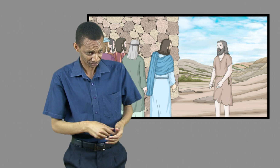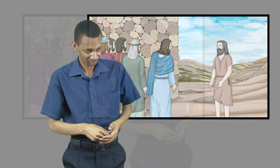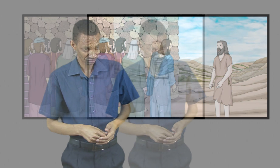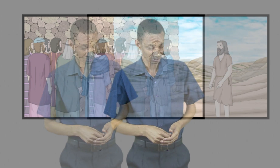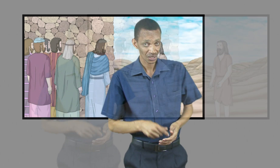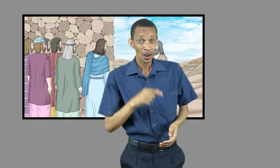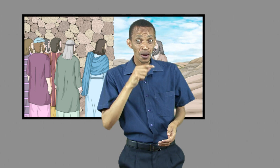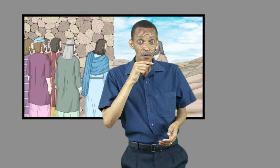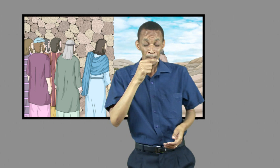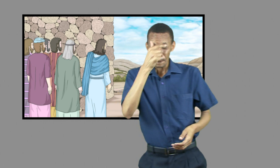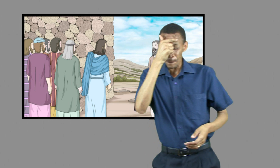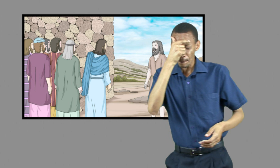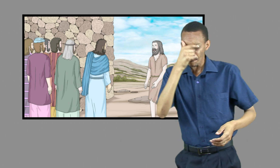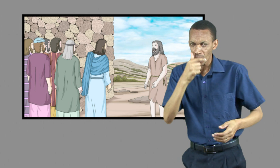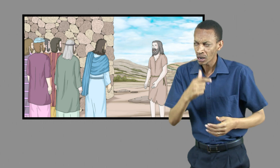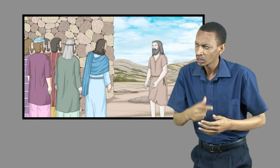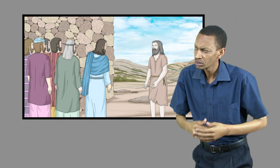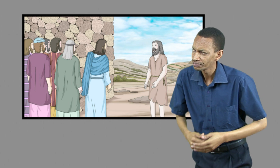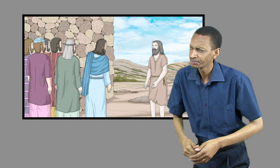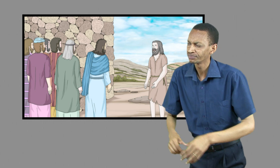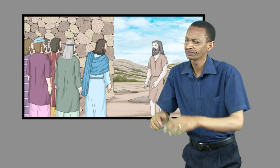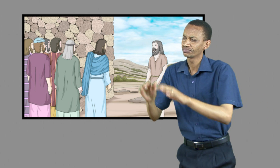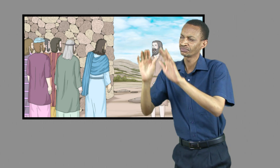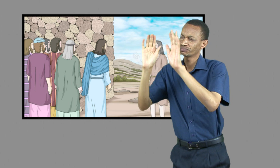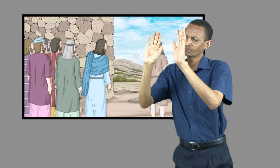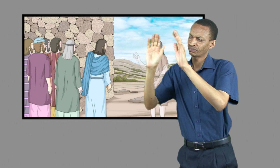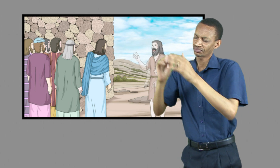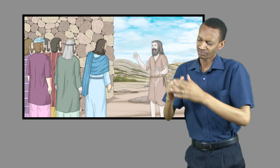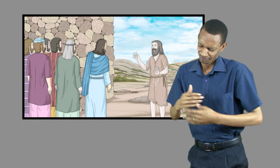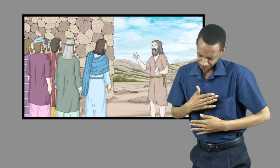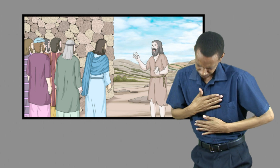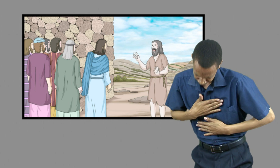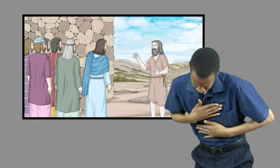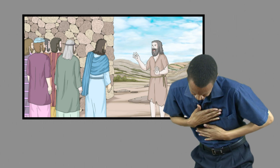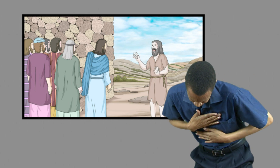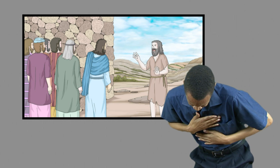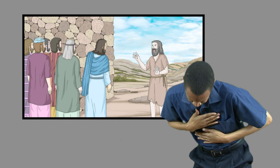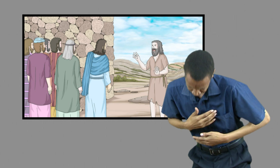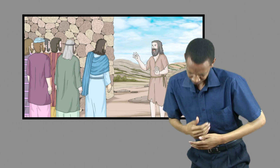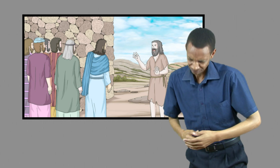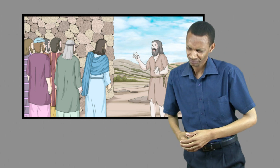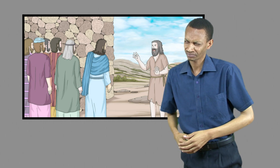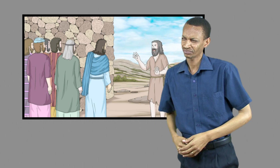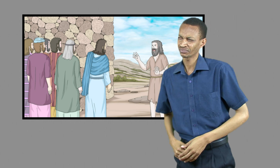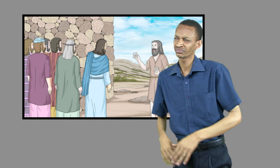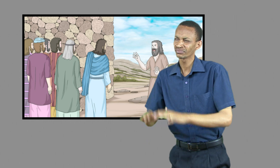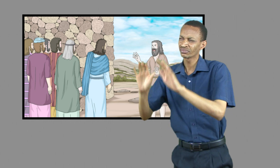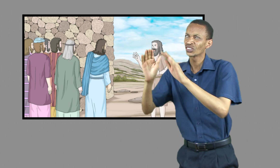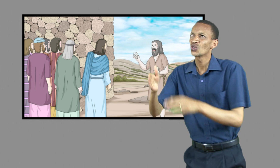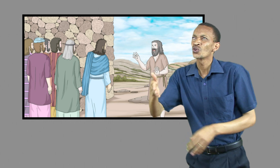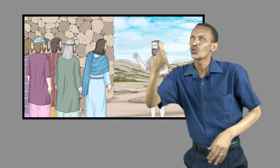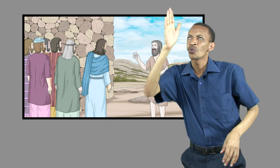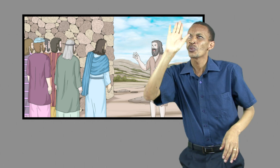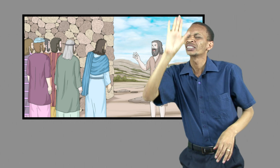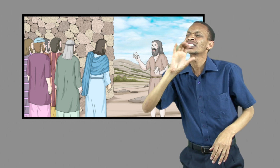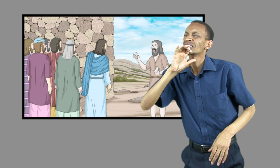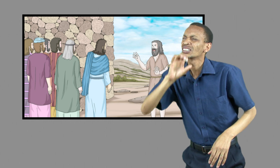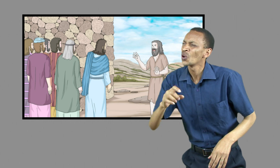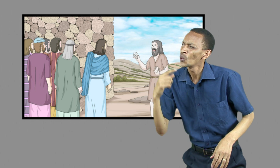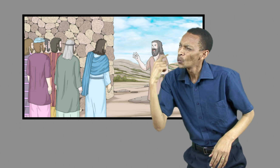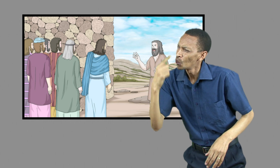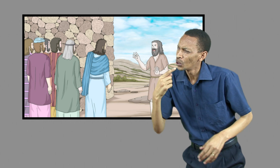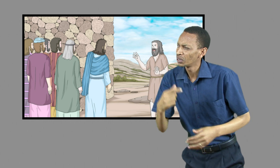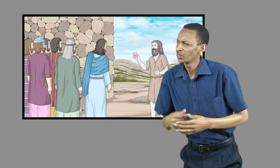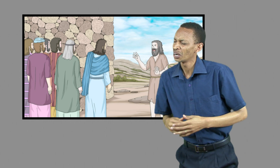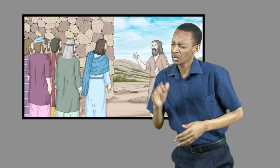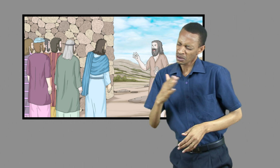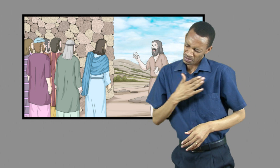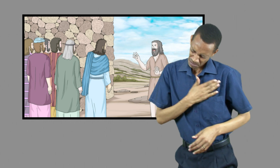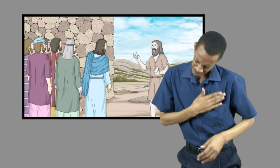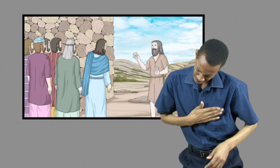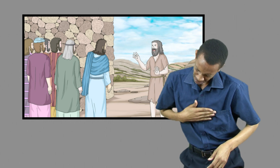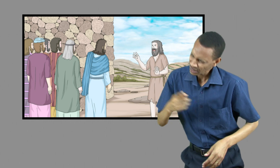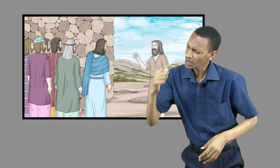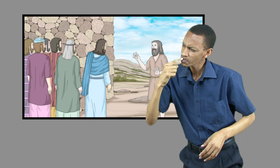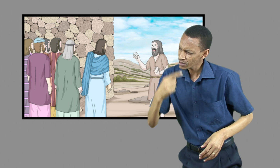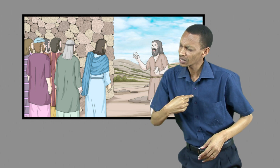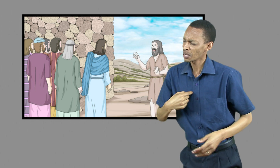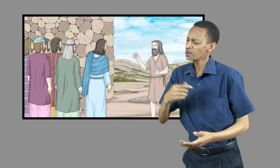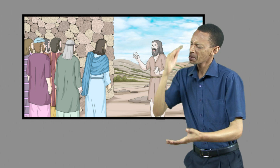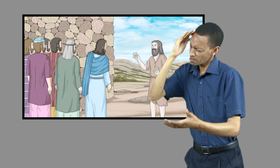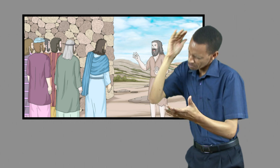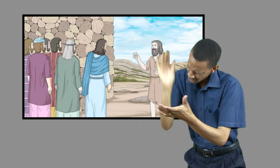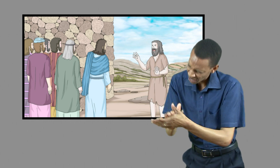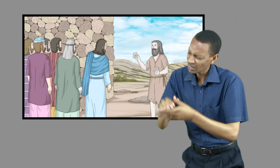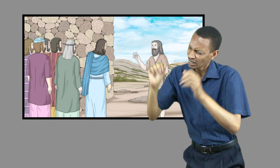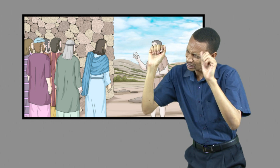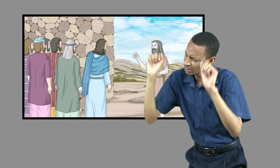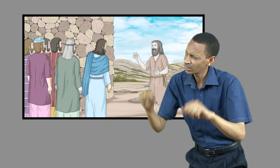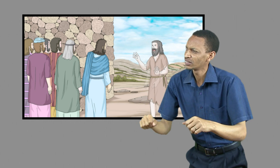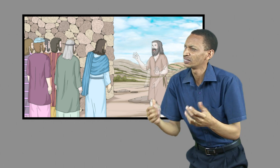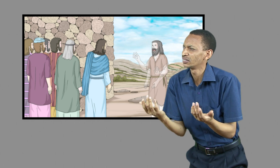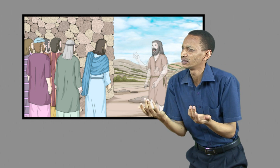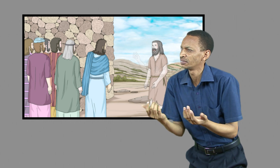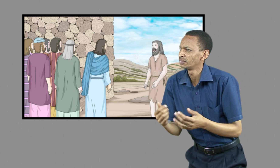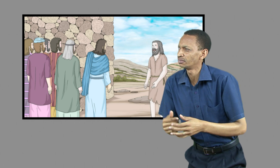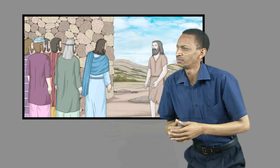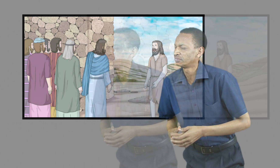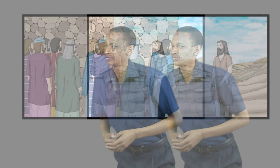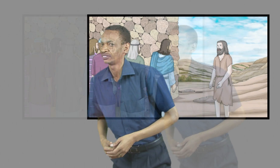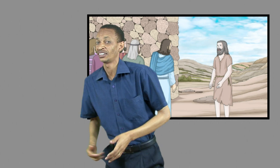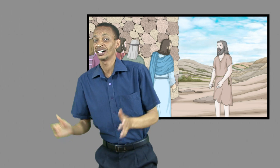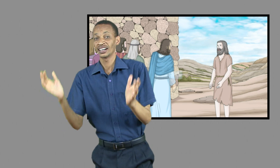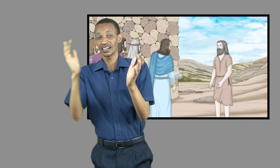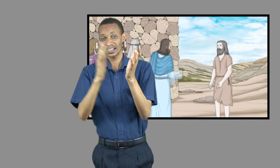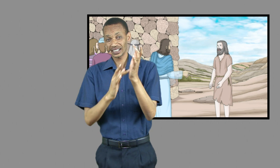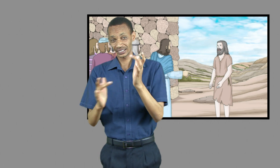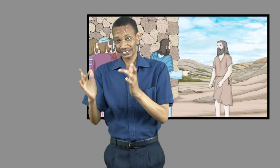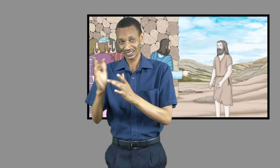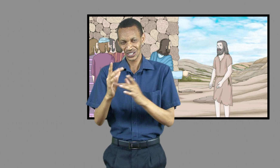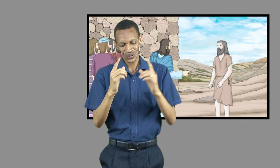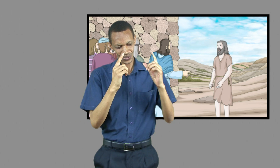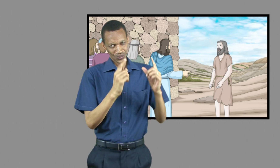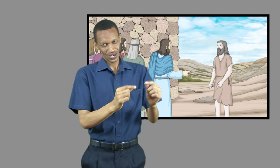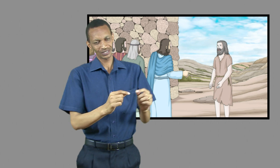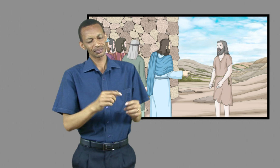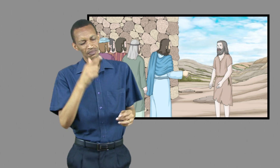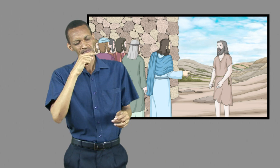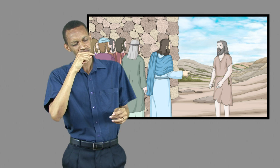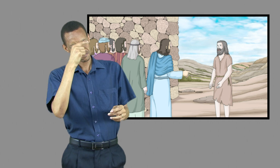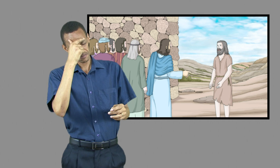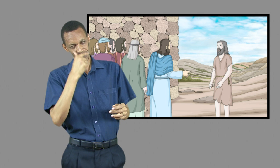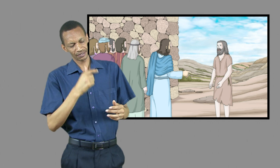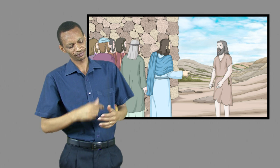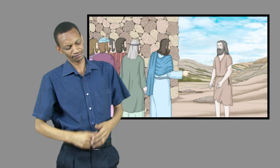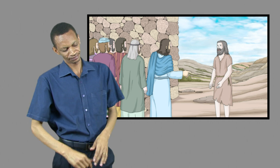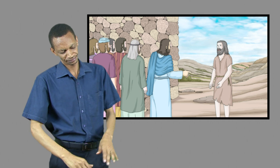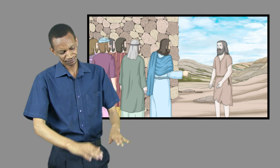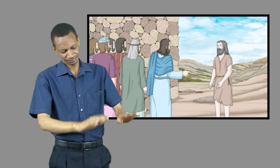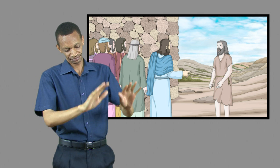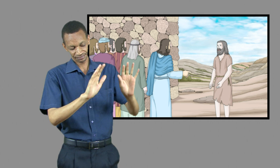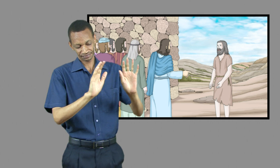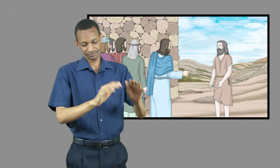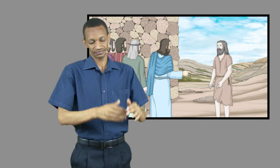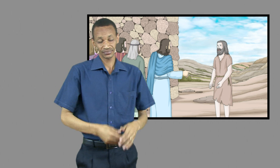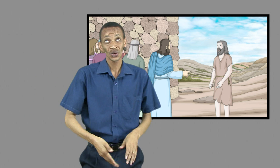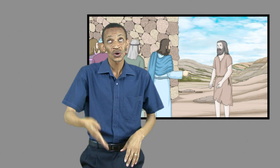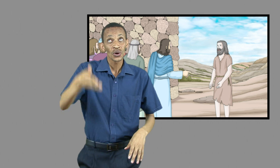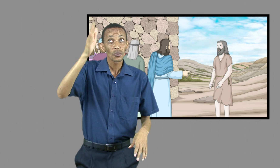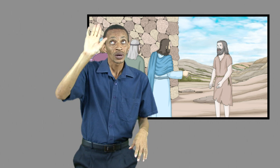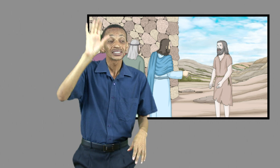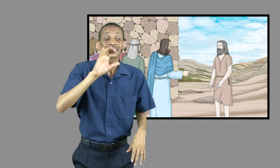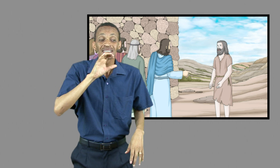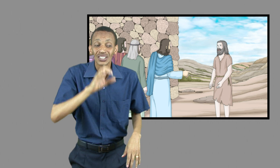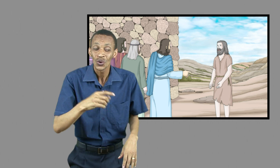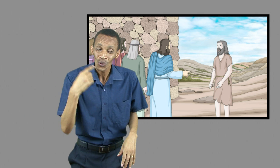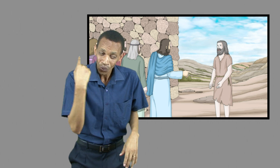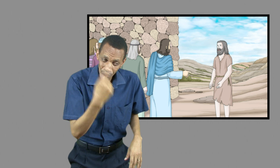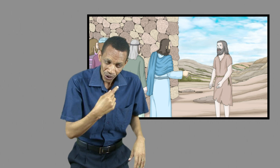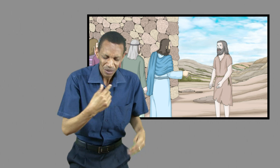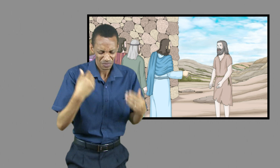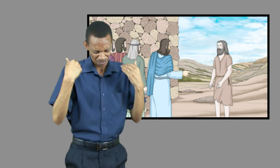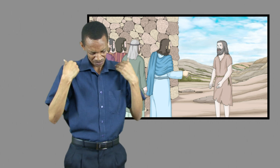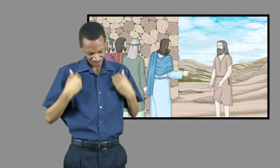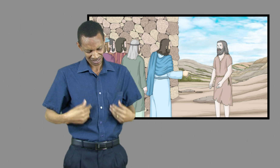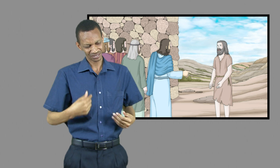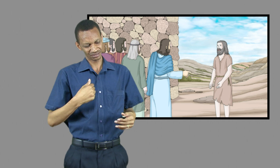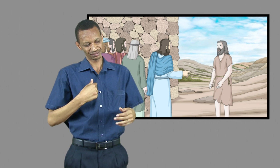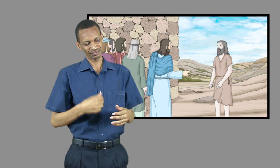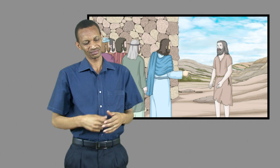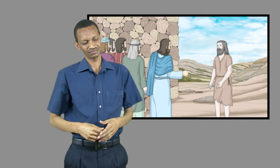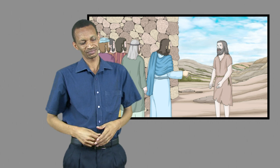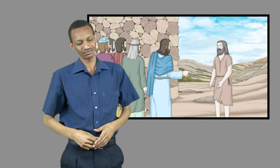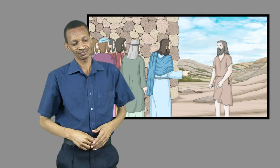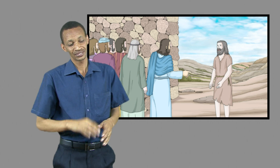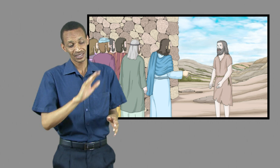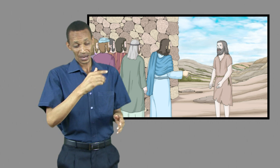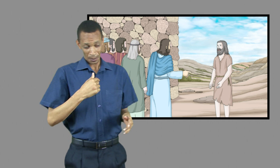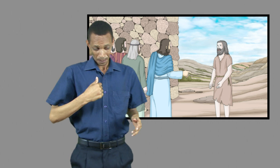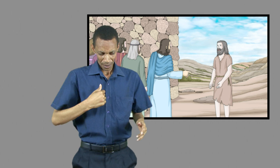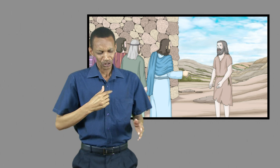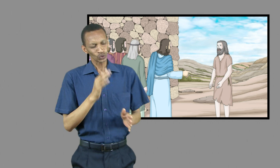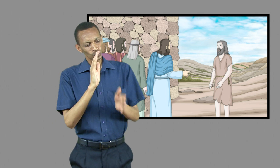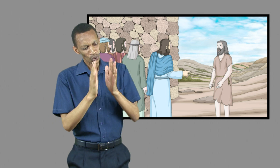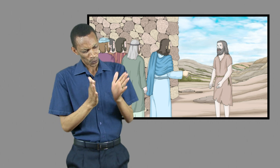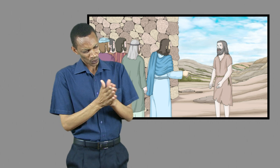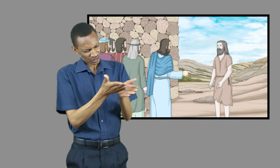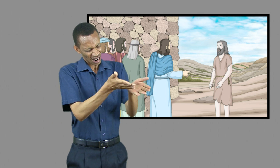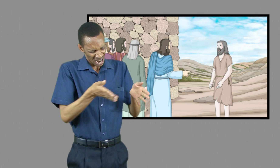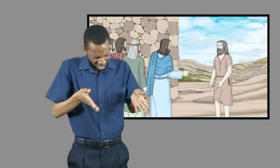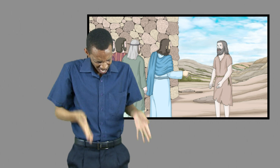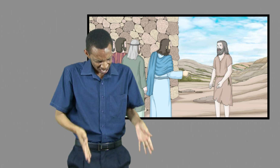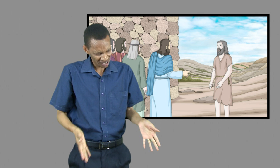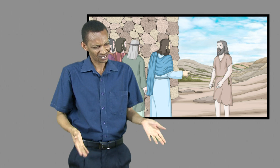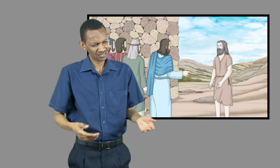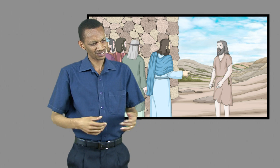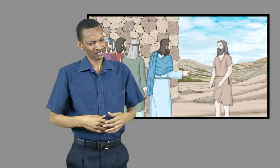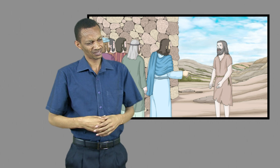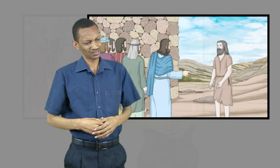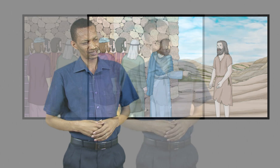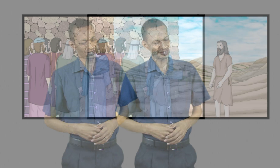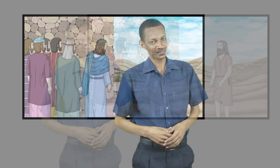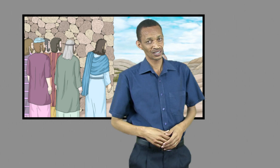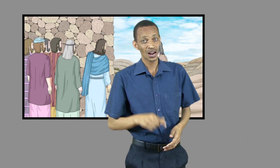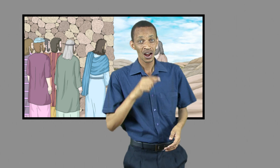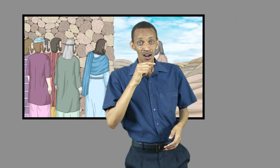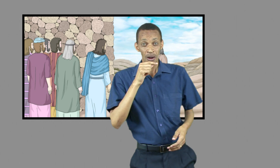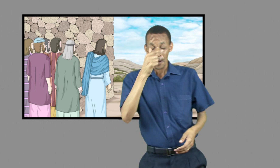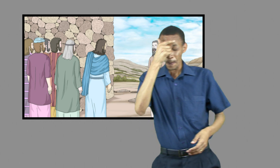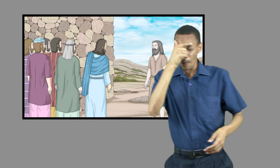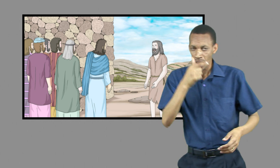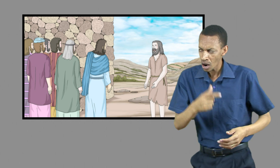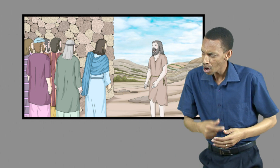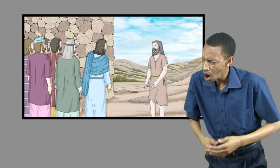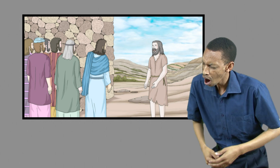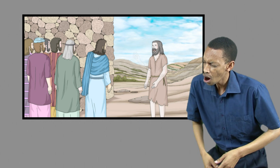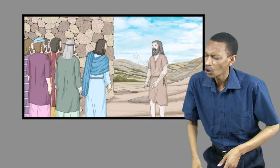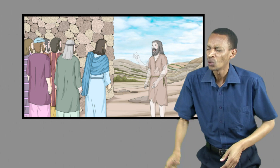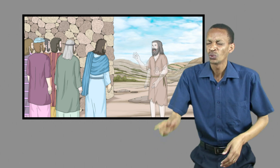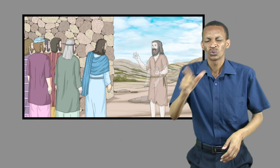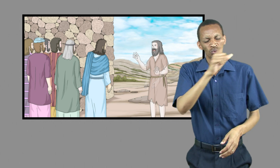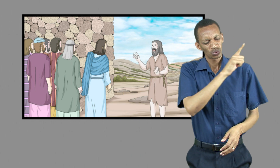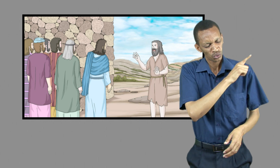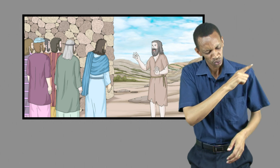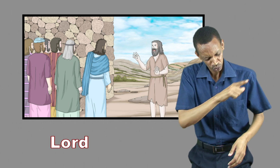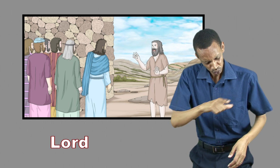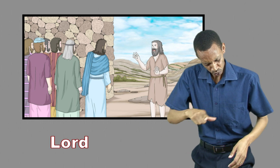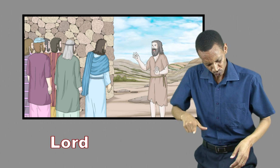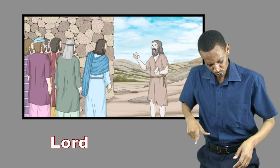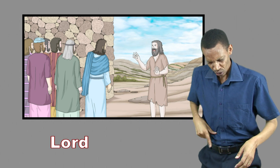“Who is He, Sir?” he replied. “Tell me so that I may believe in Him.” “You have already seen Him,” Jesus answered.